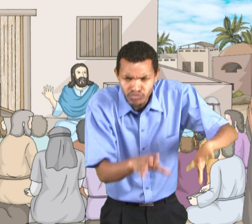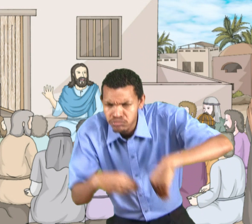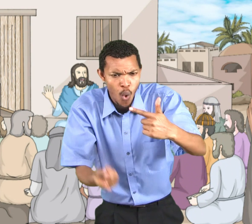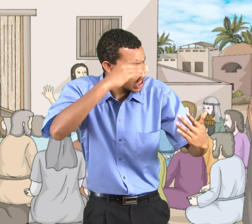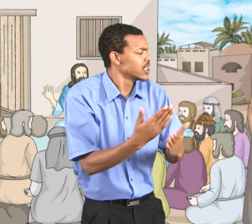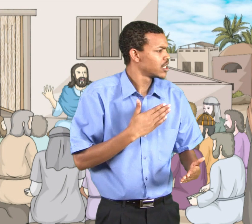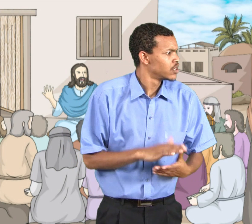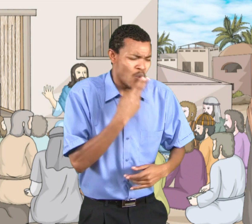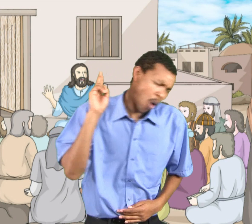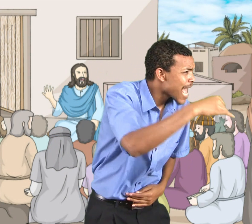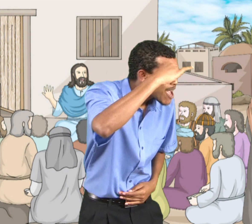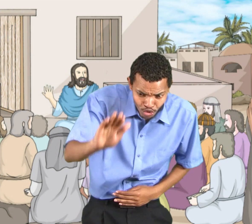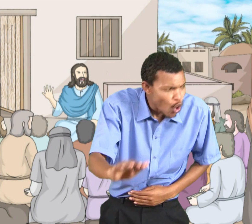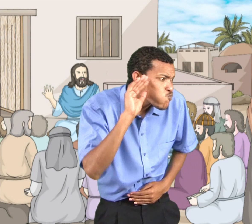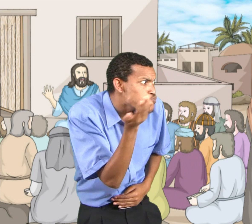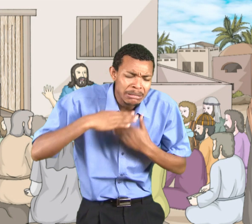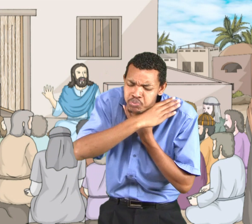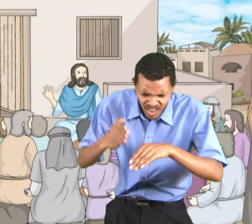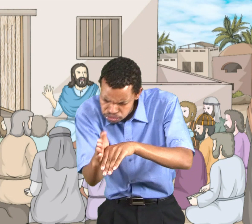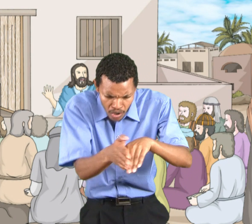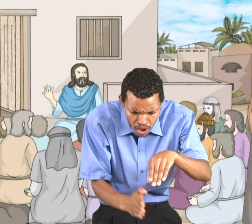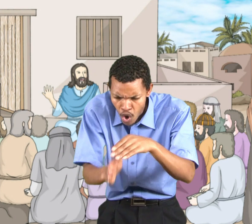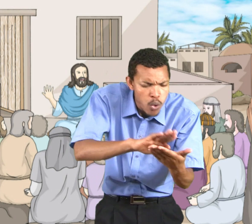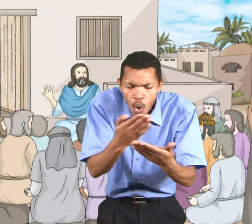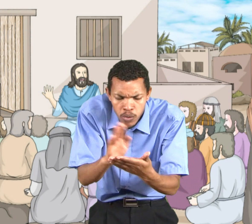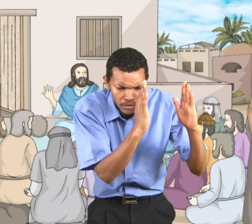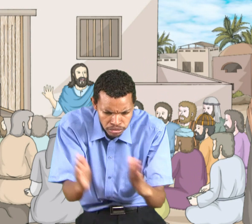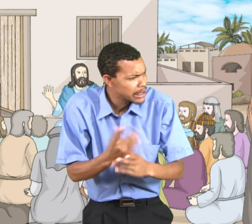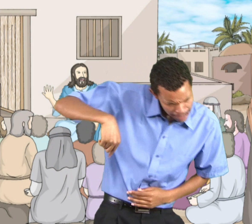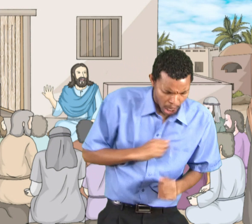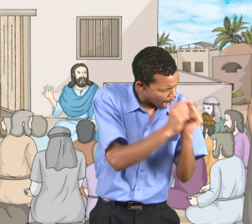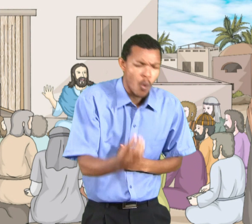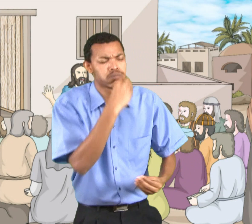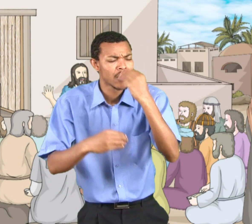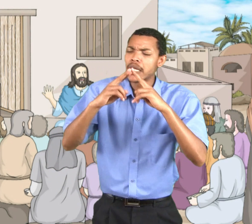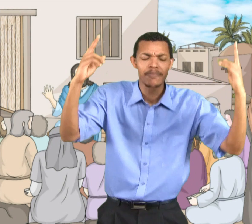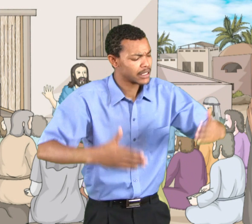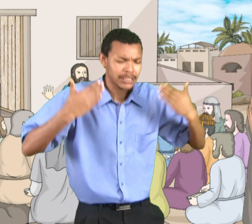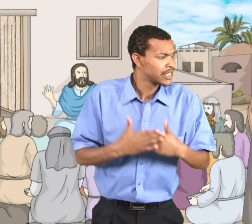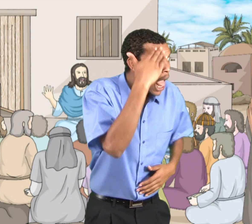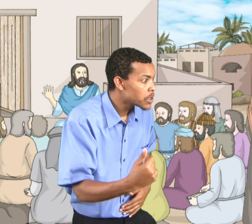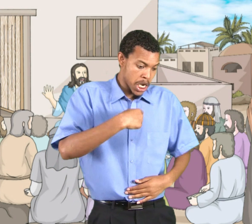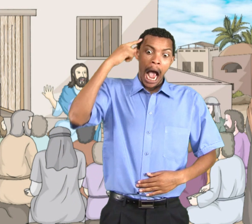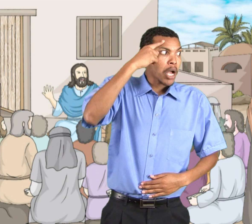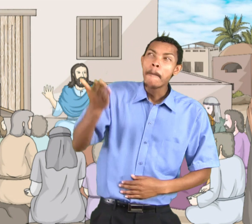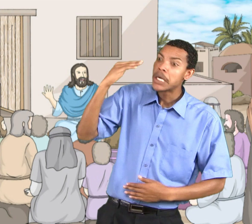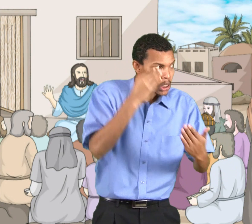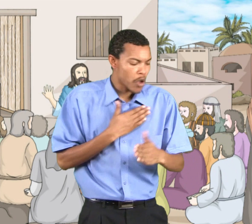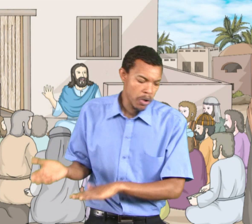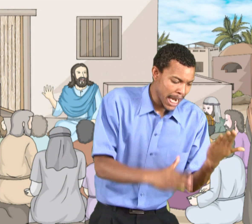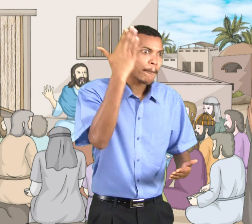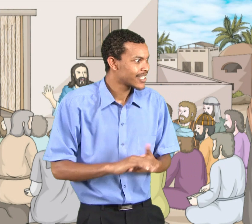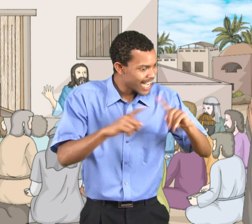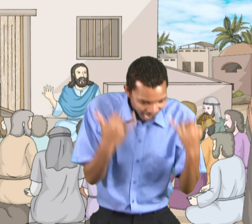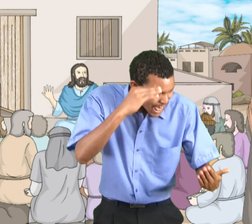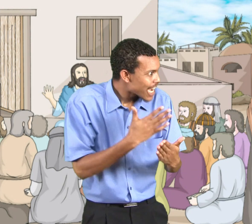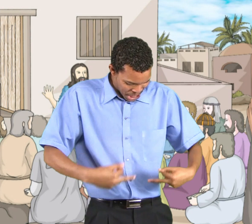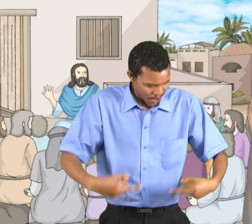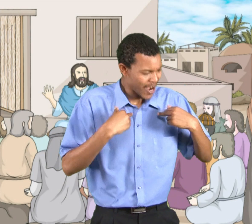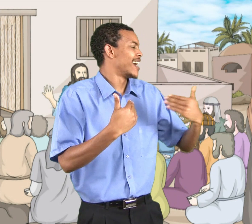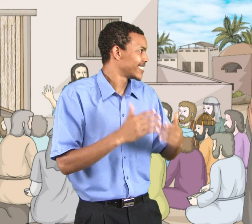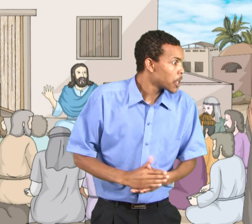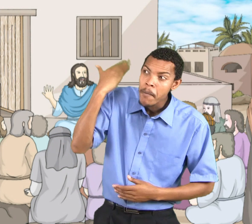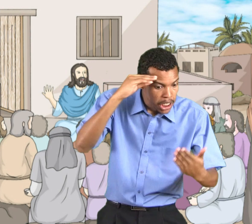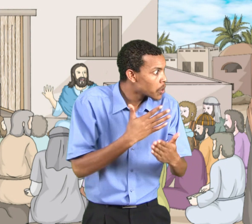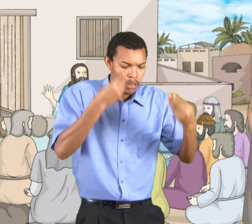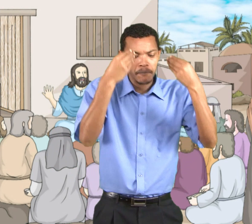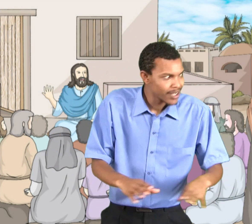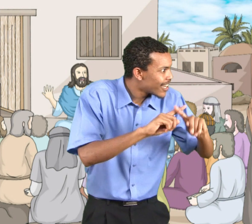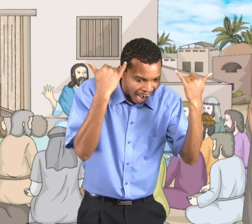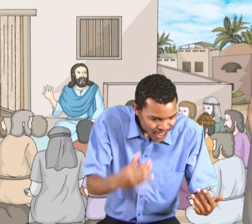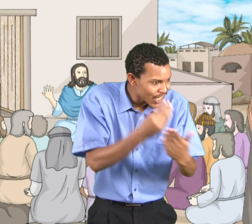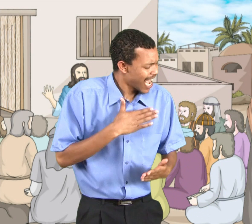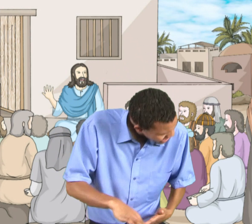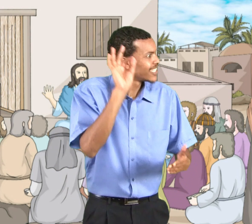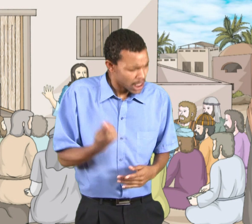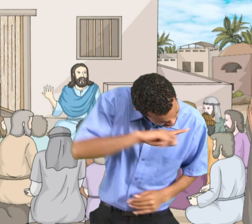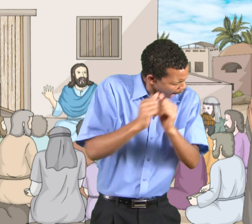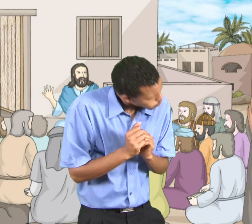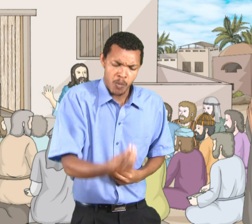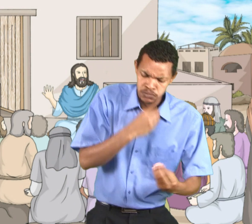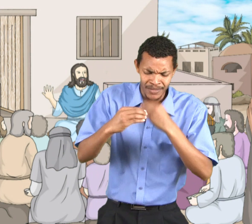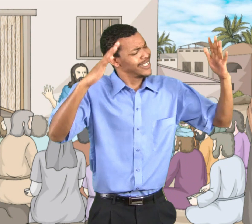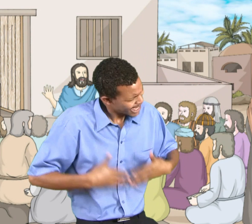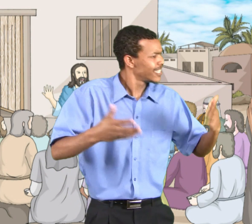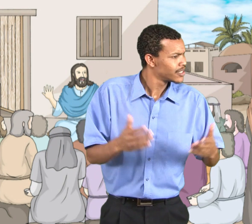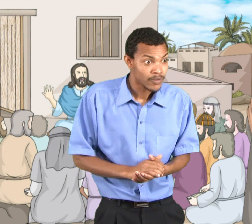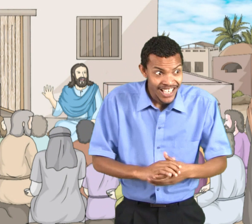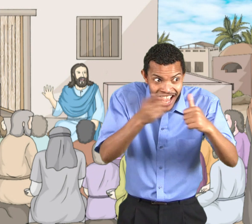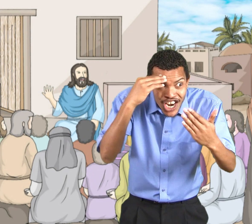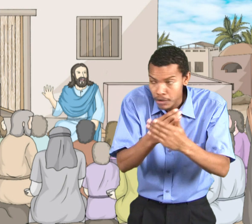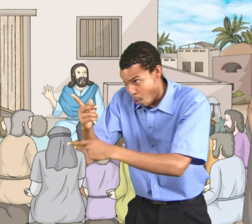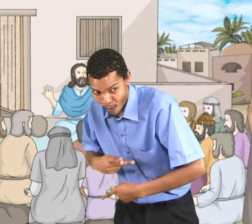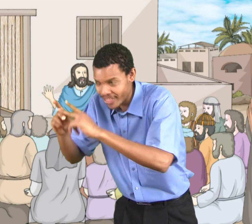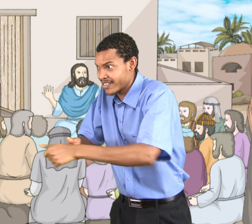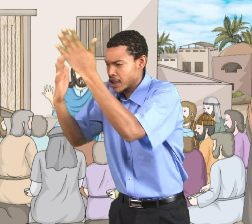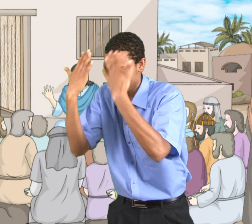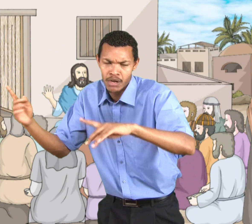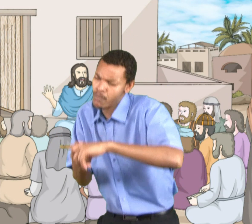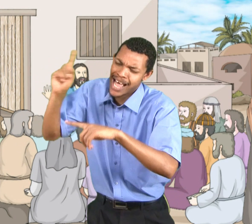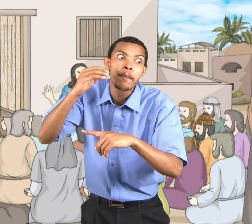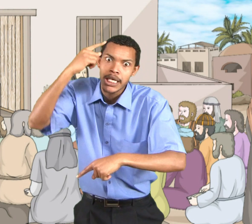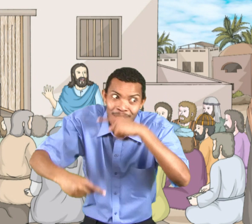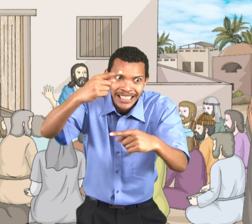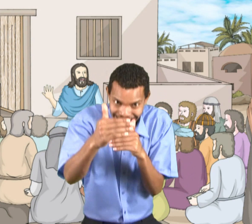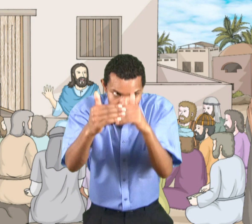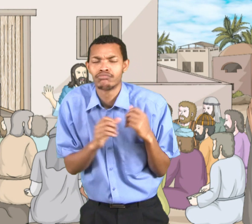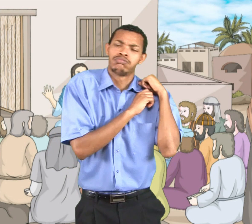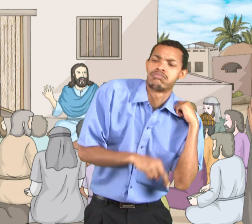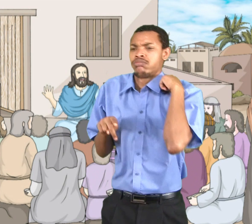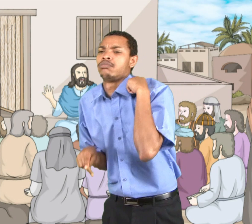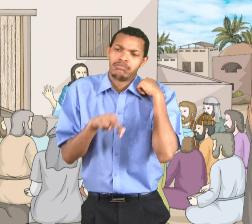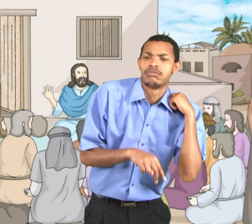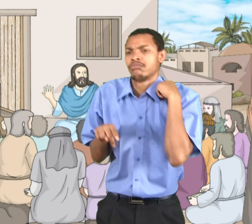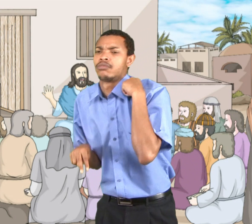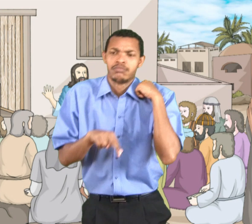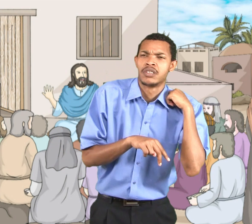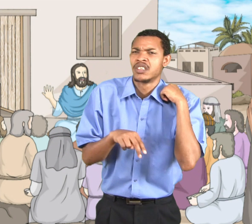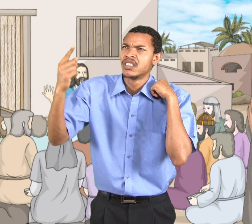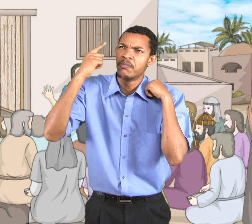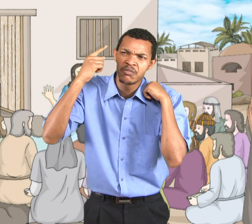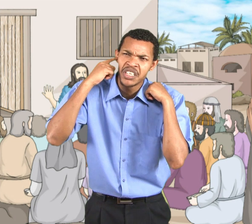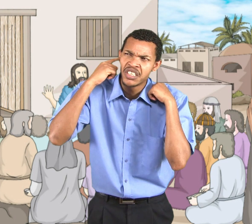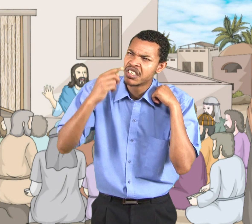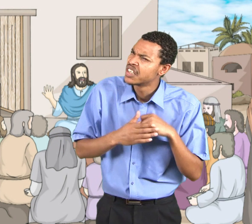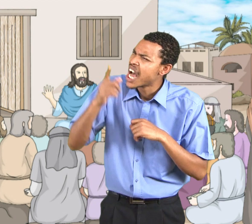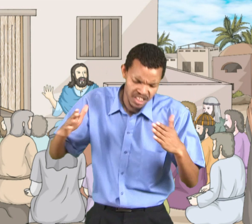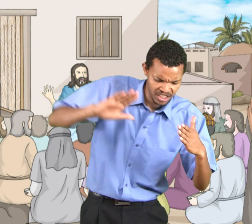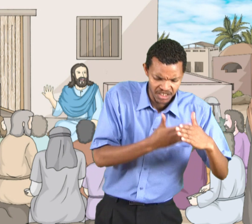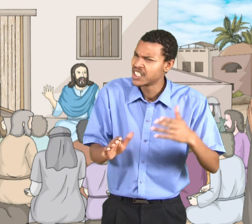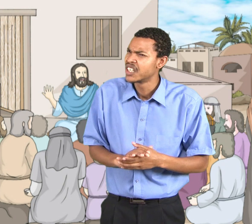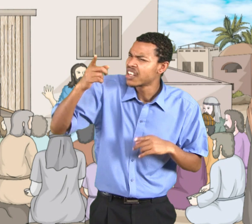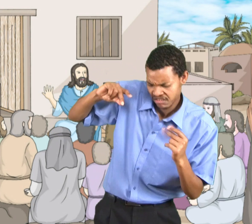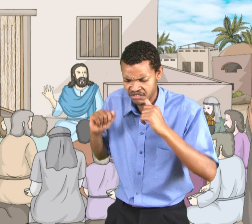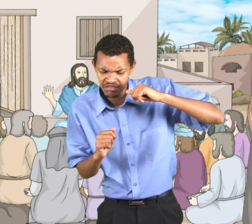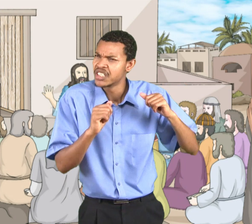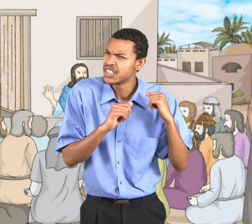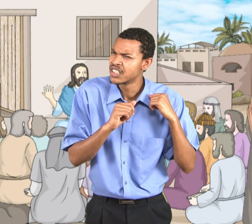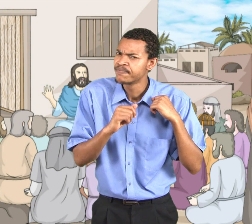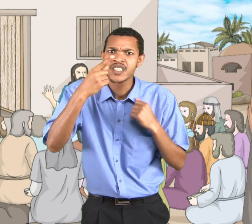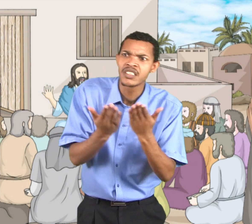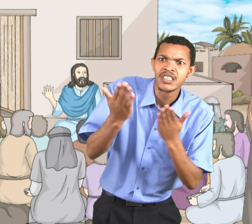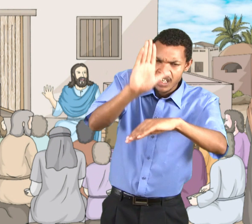Bring the best robe and put it on him. Put a ring on his finger and sandals on his feet. Bring the fattened calf and kill it. Let us feast and celebrate. For this son of mine was dead and is alive again! He was lost and is found!’